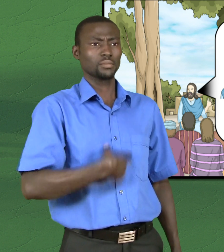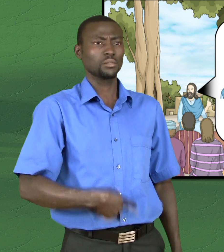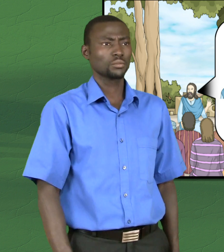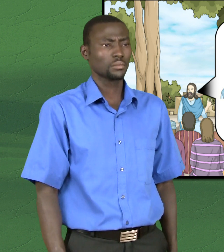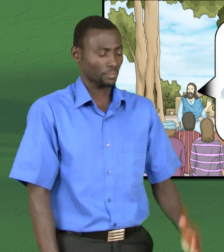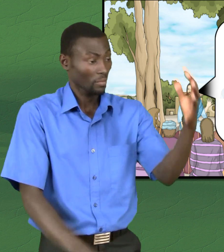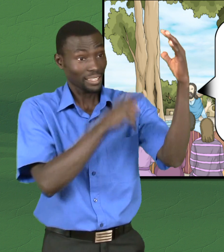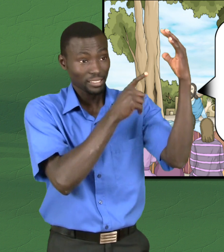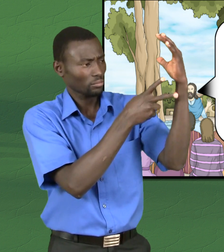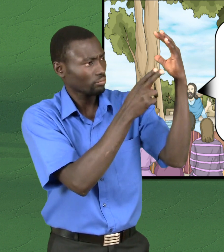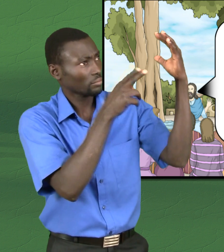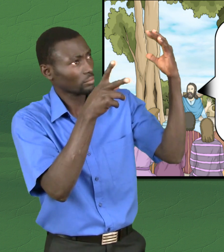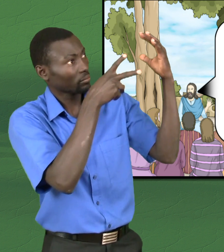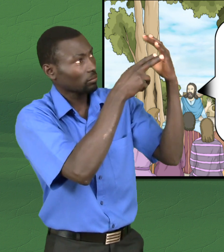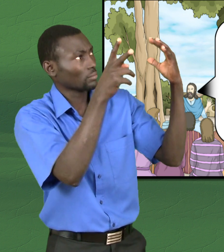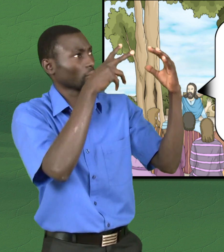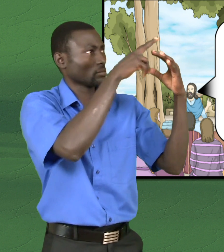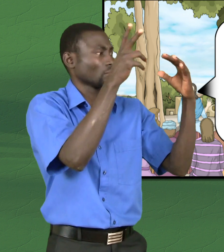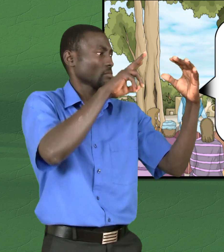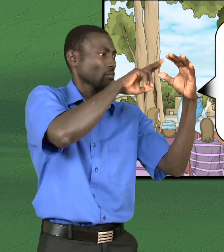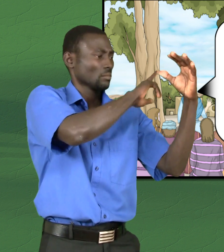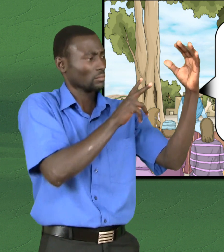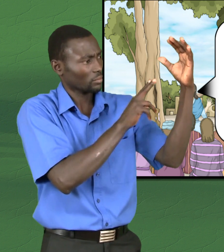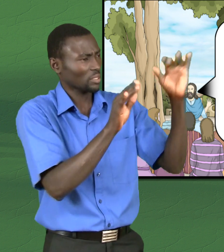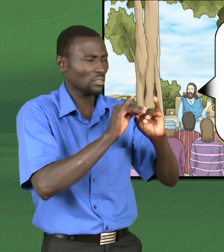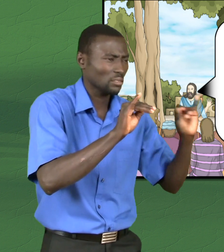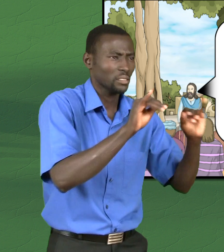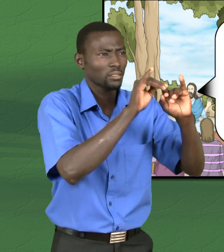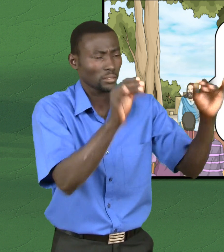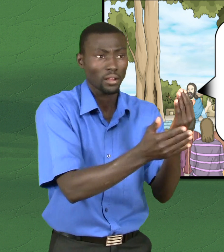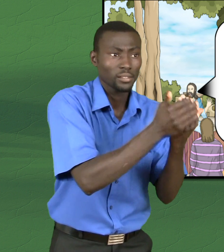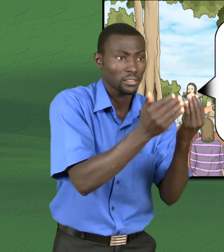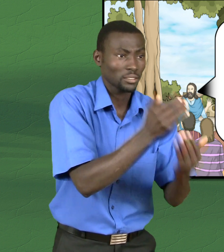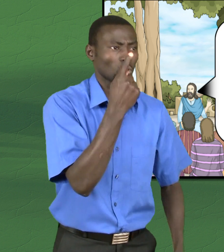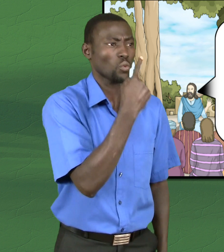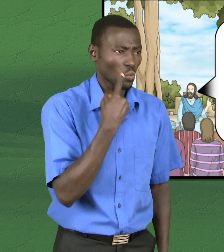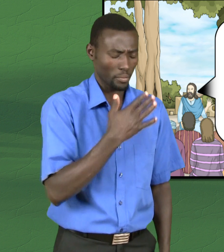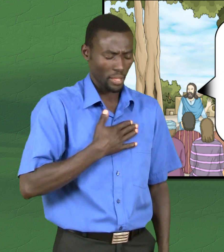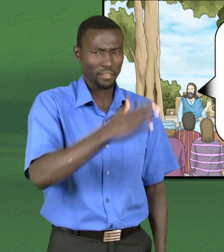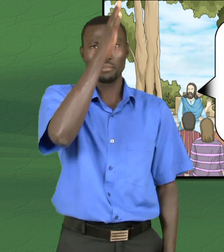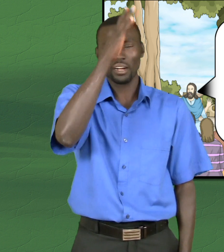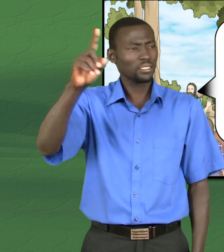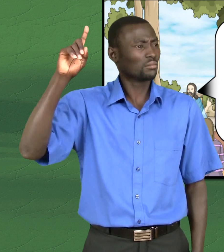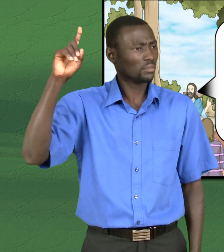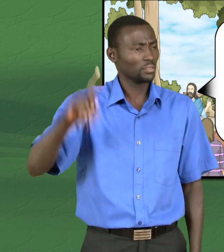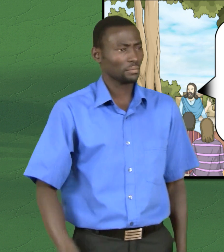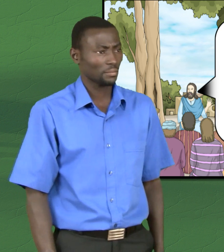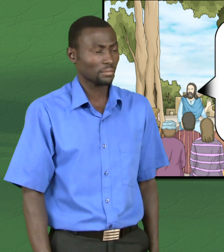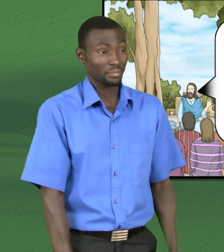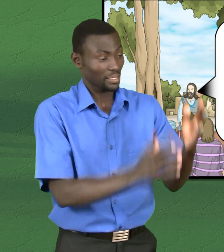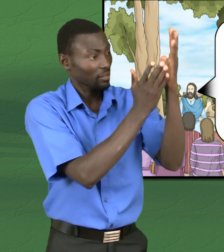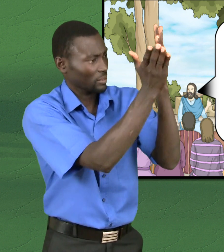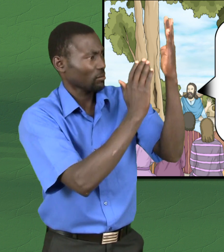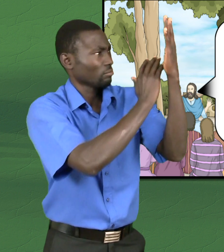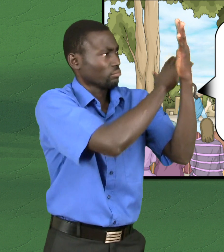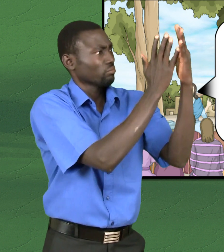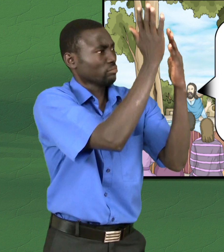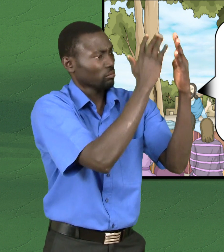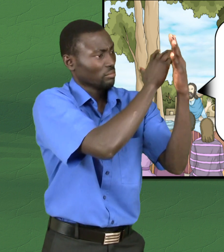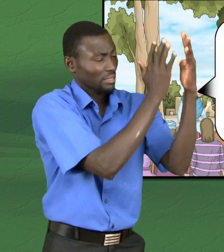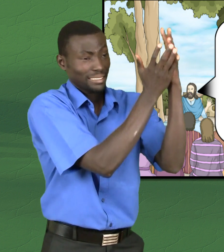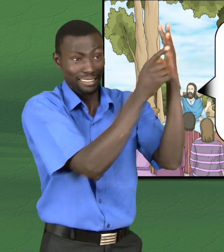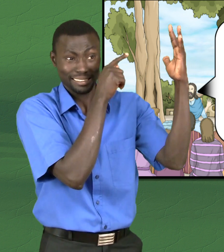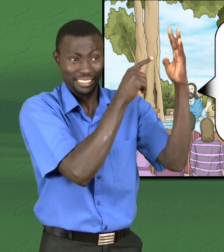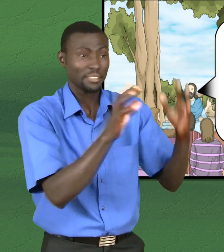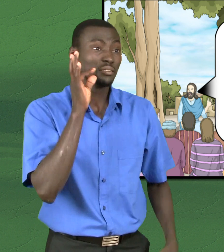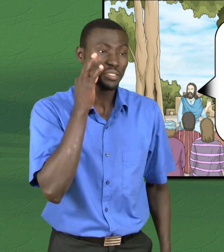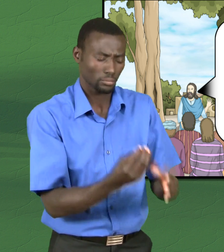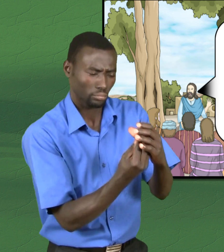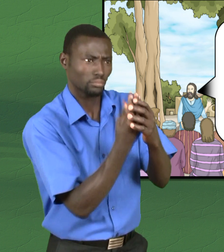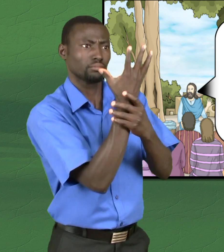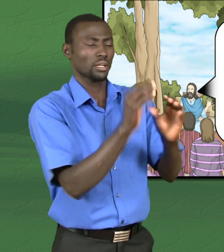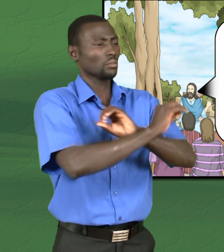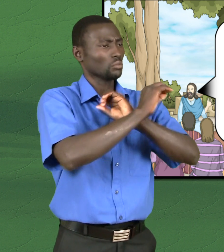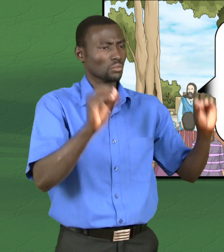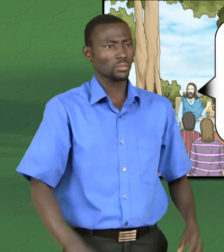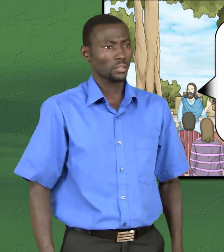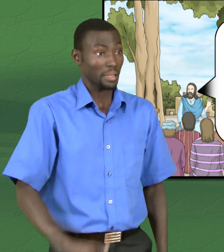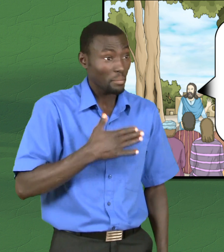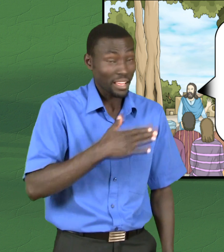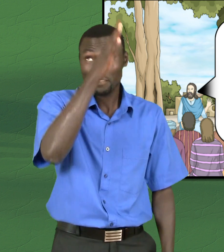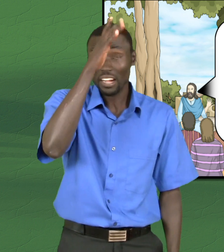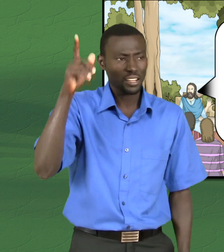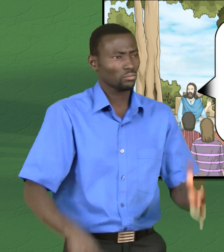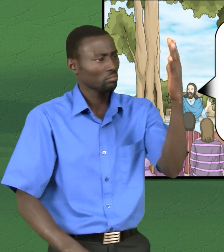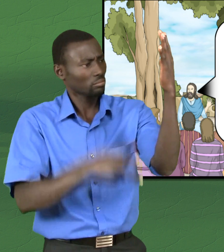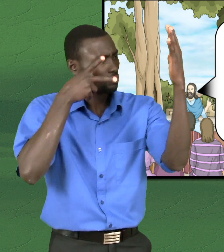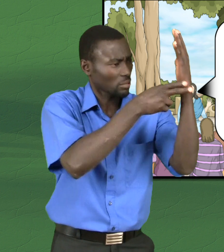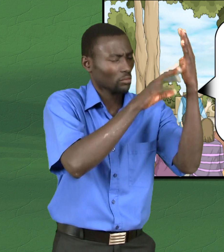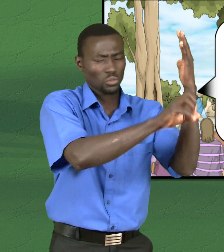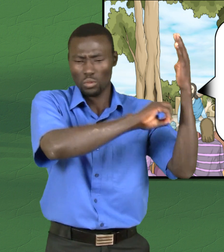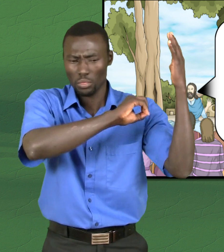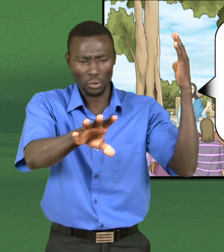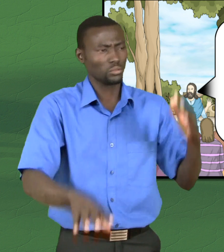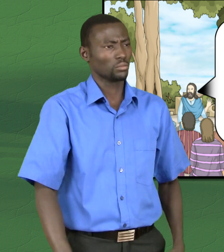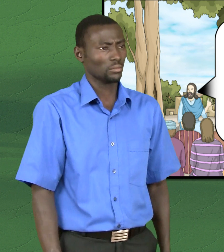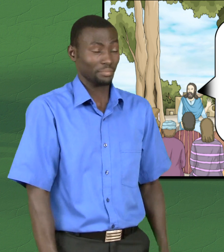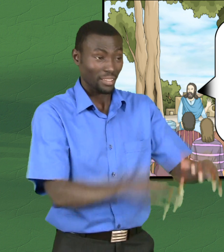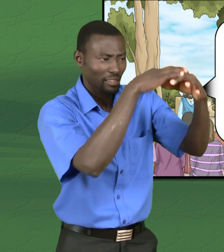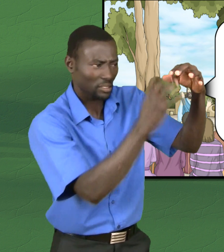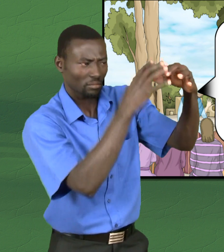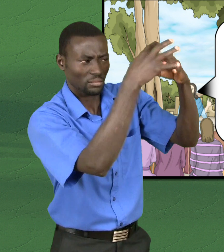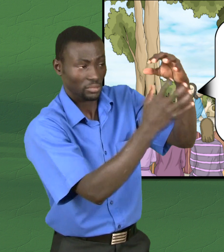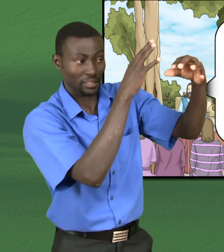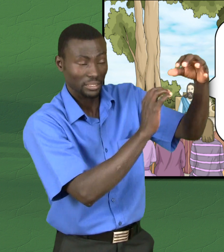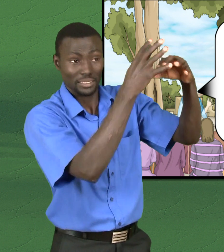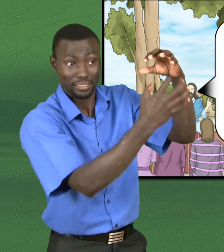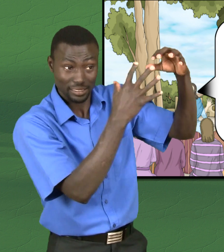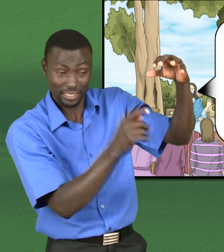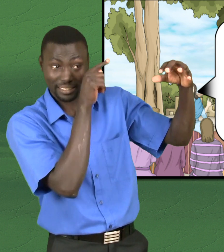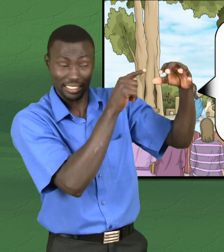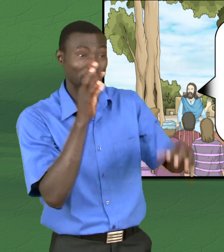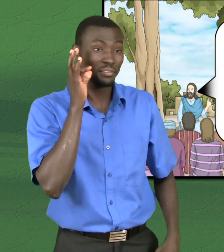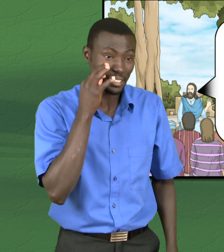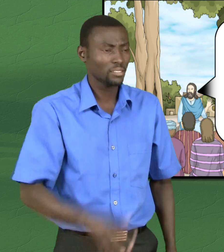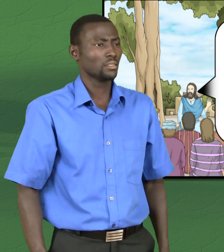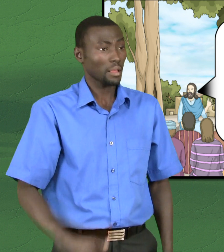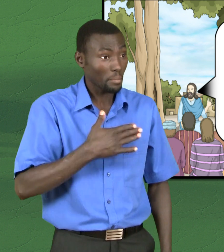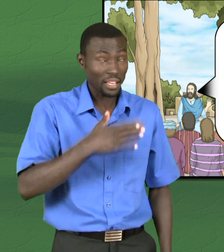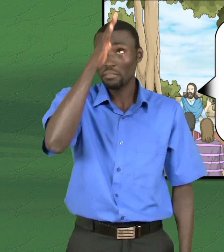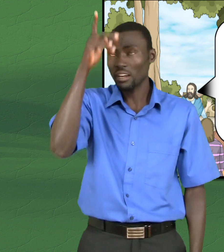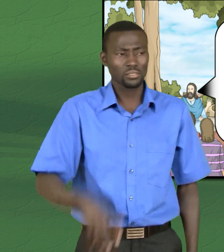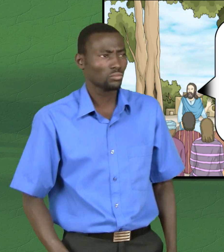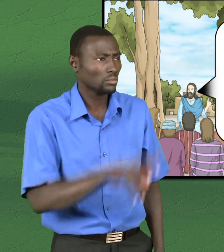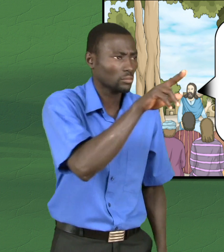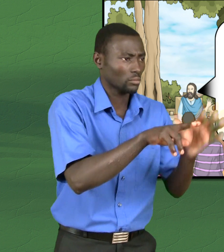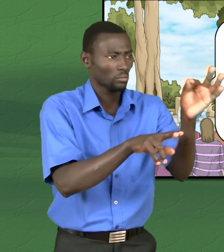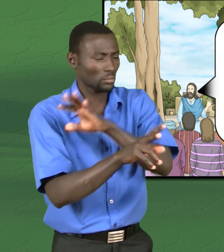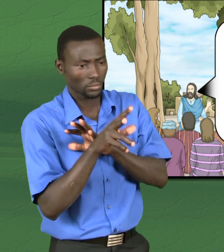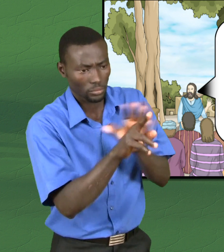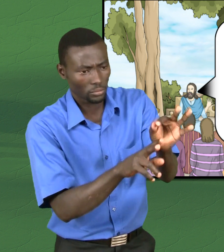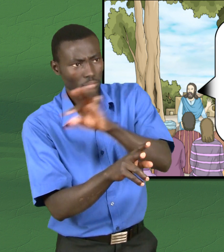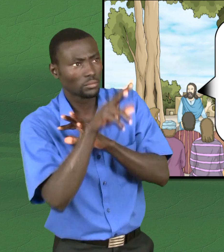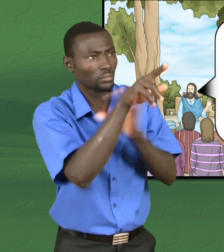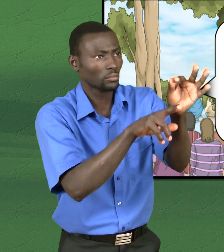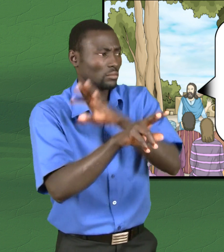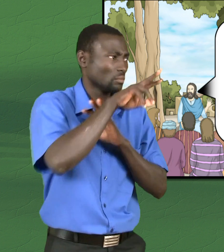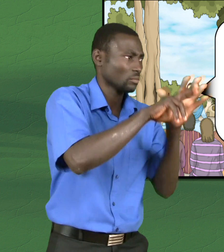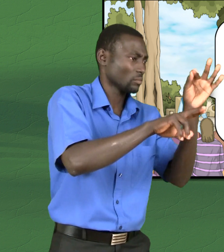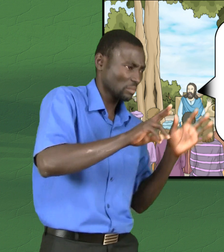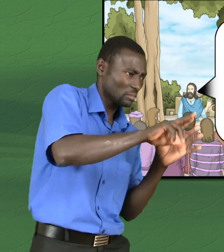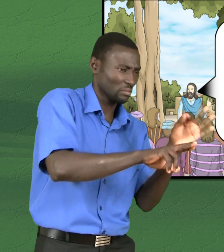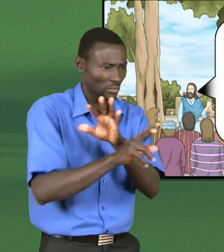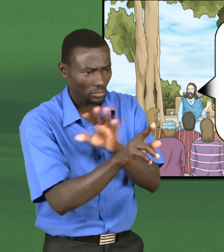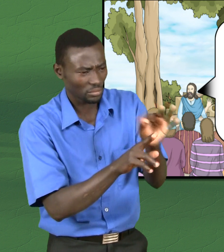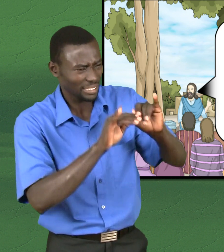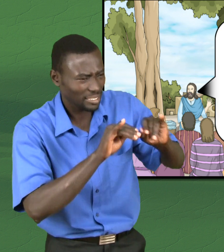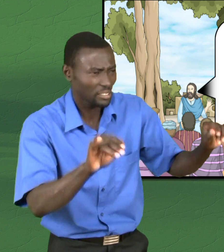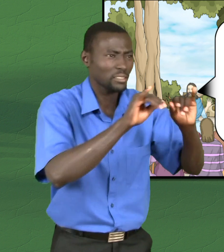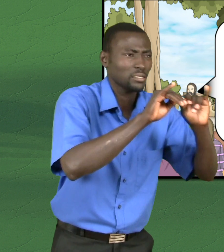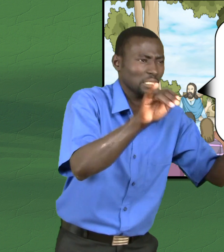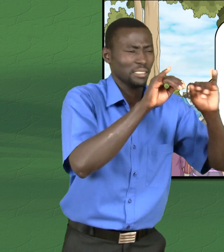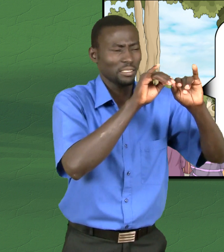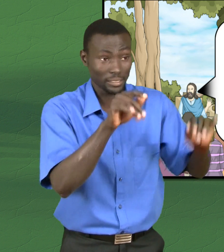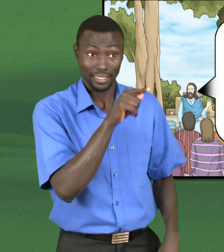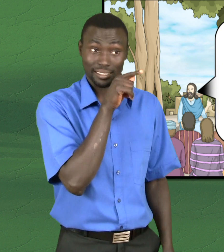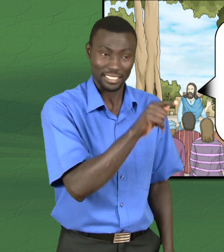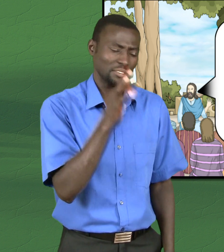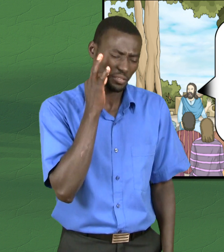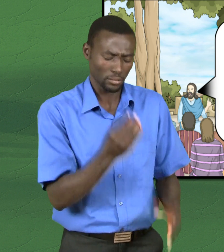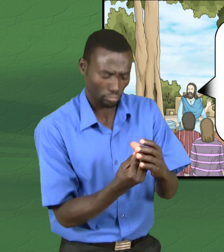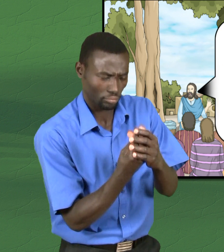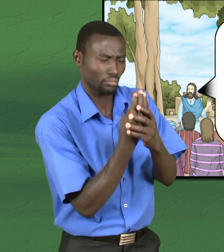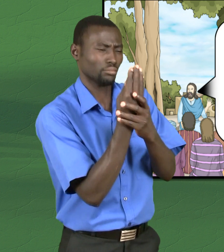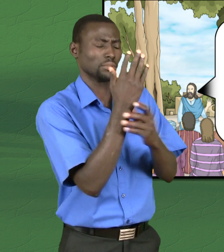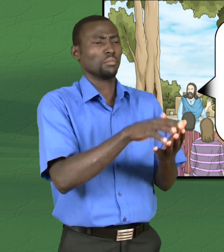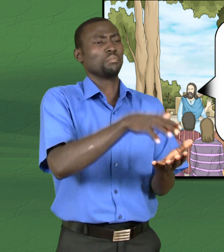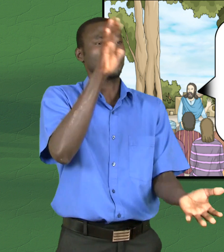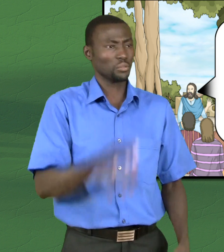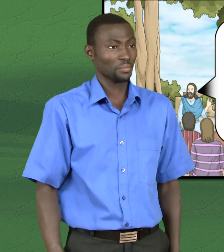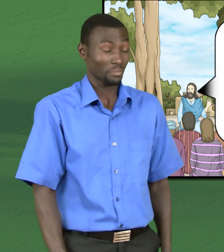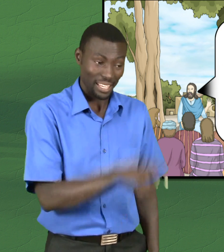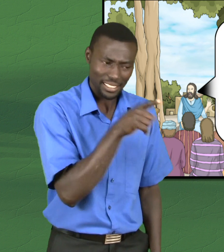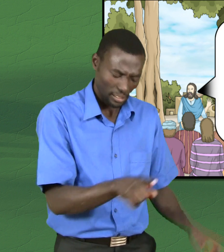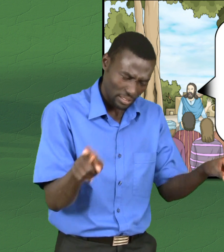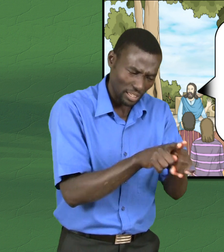He cuts off every branch in Me that bears no fruit, and every branch that does bear fruit, He prunes to make it even more fruitful.